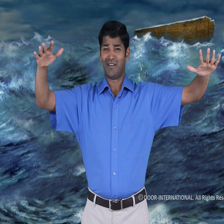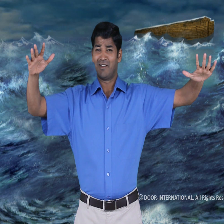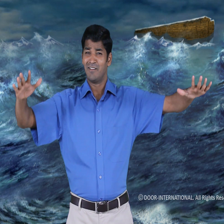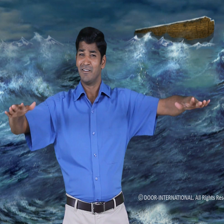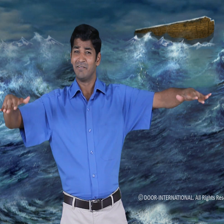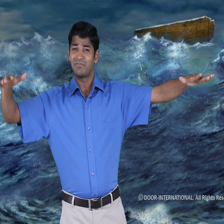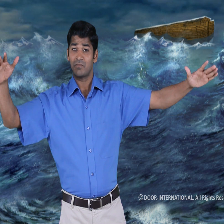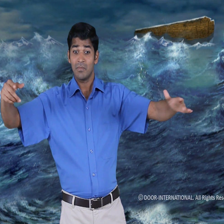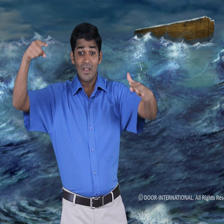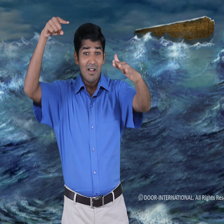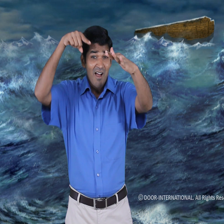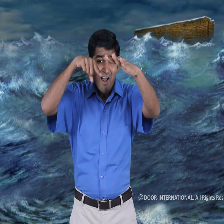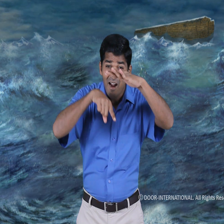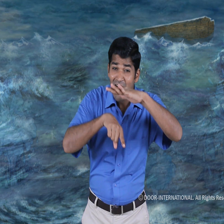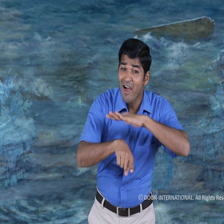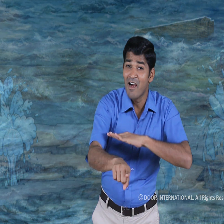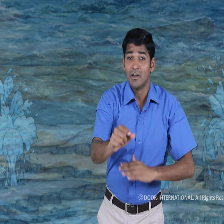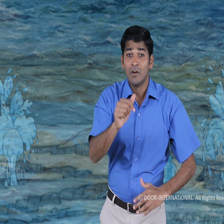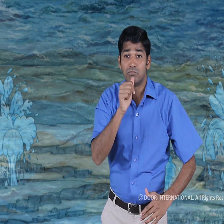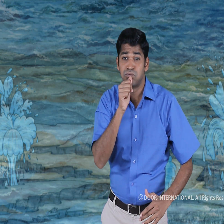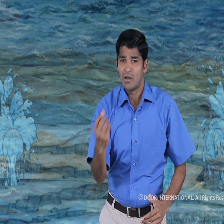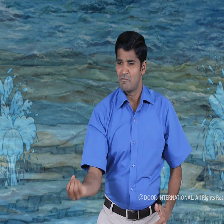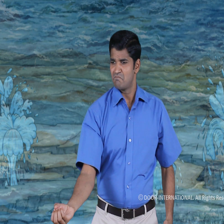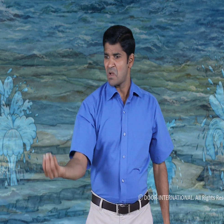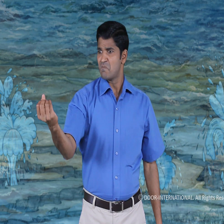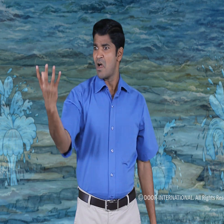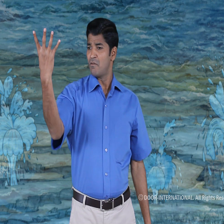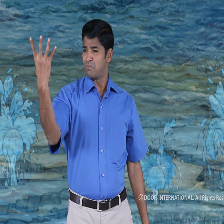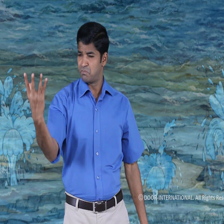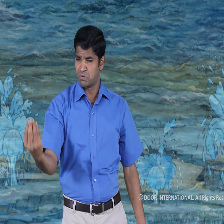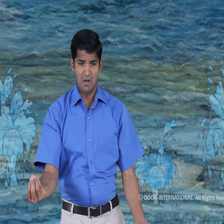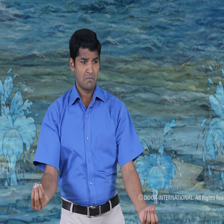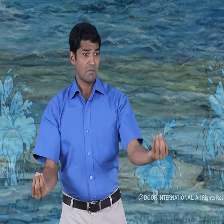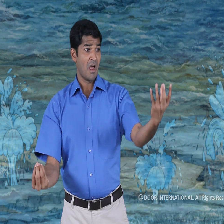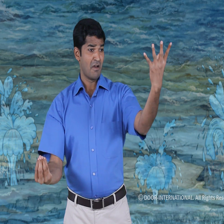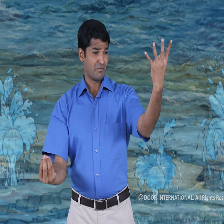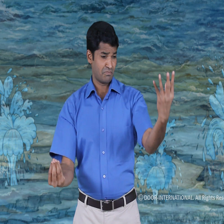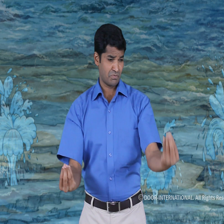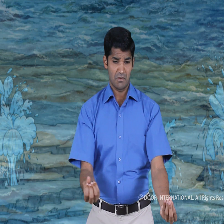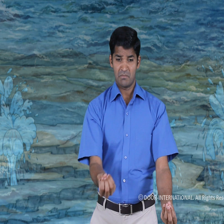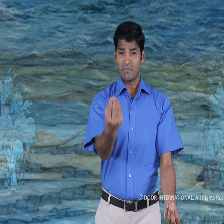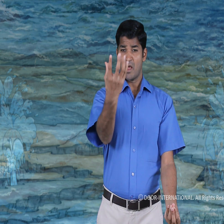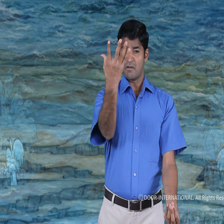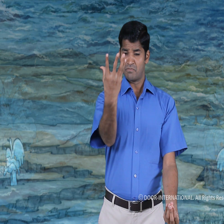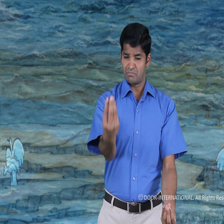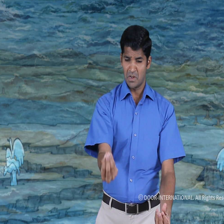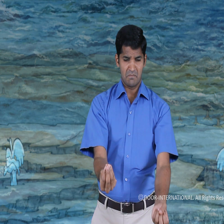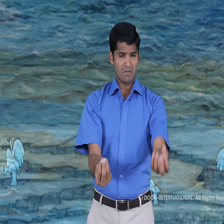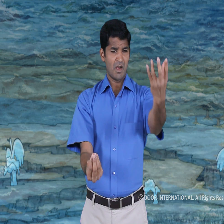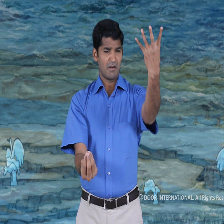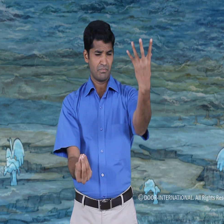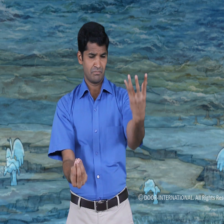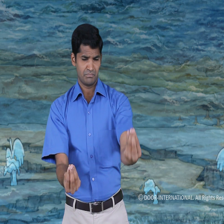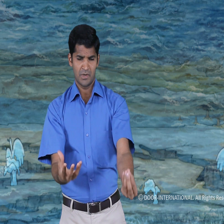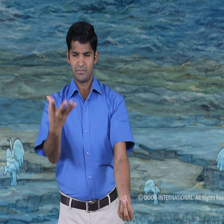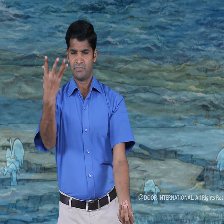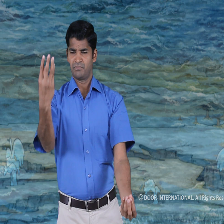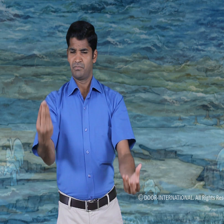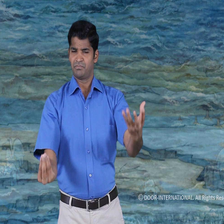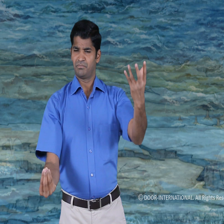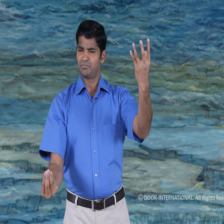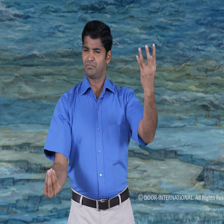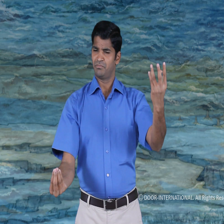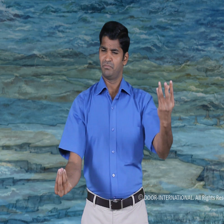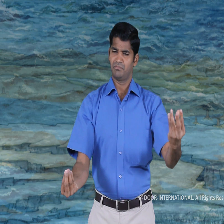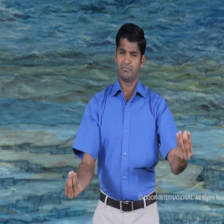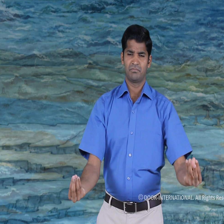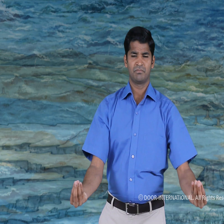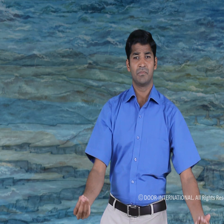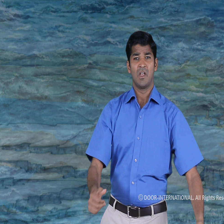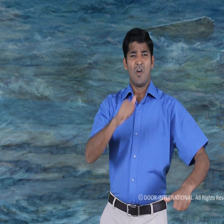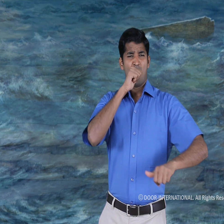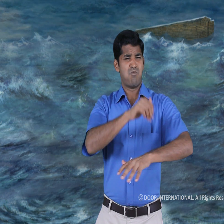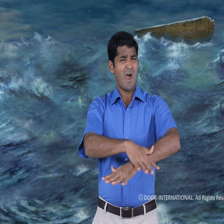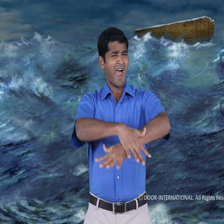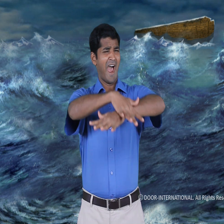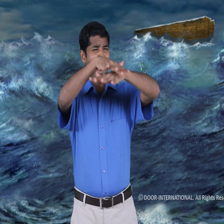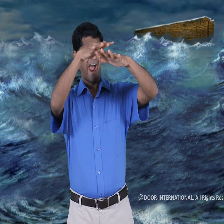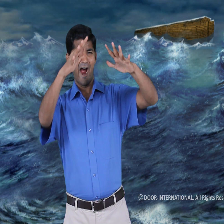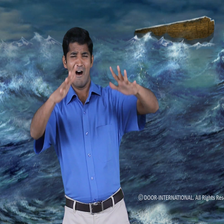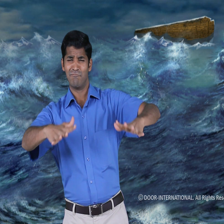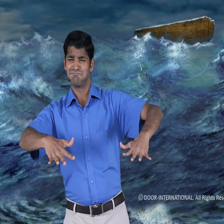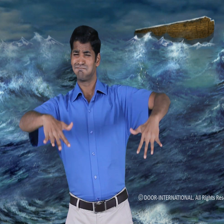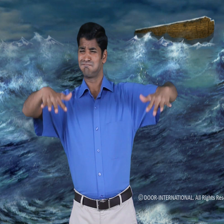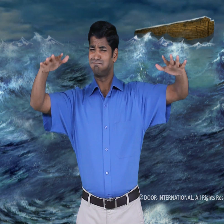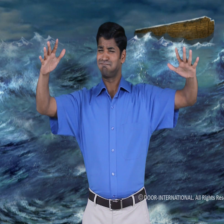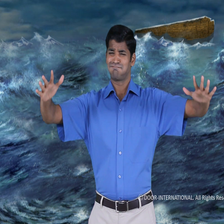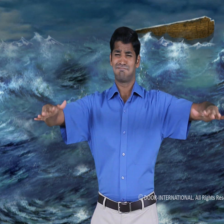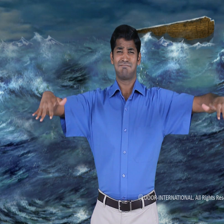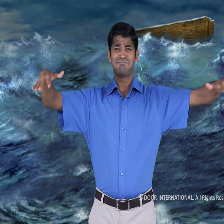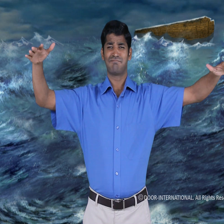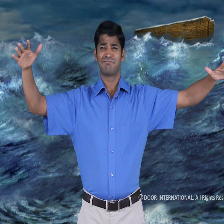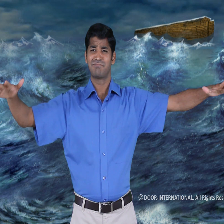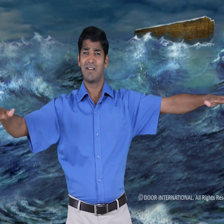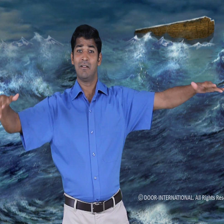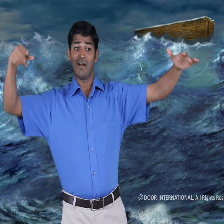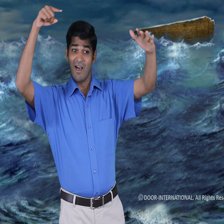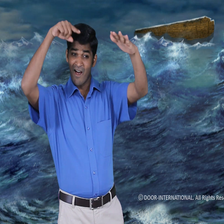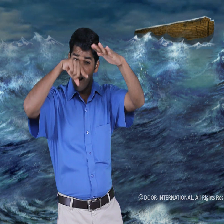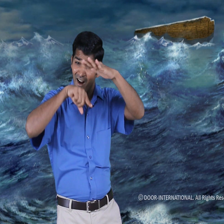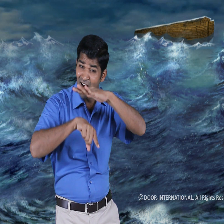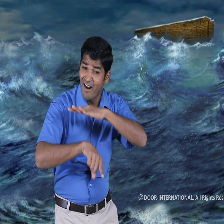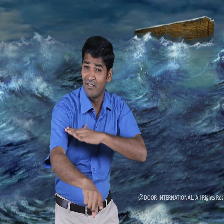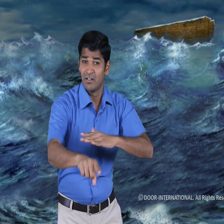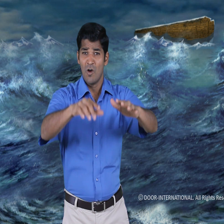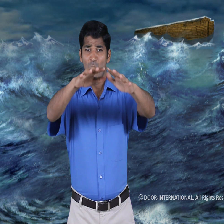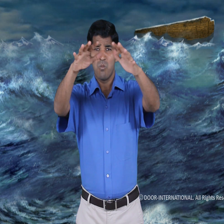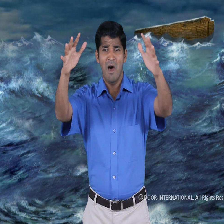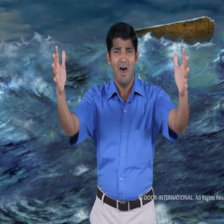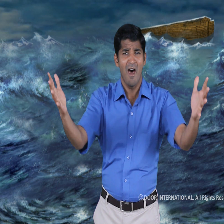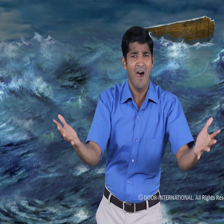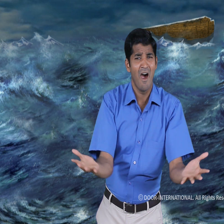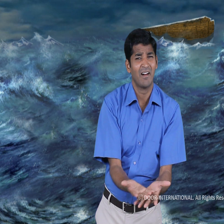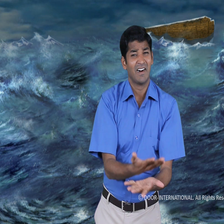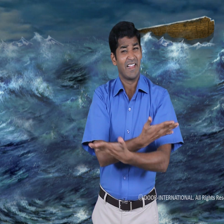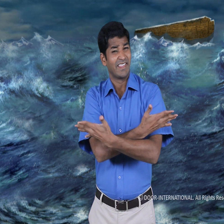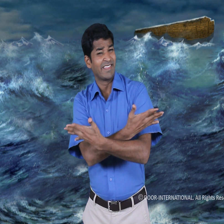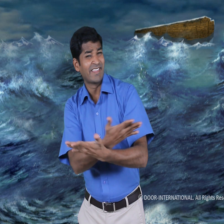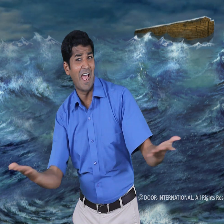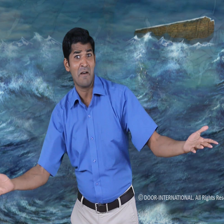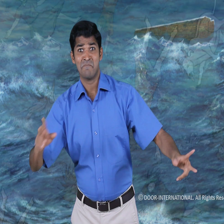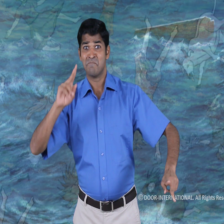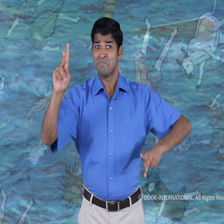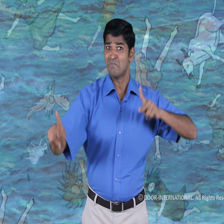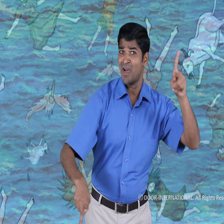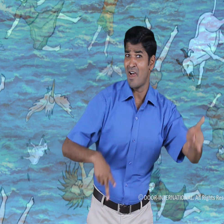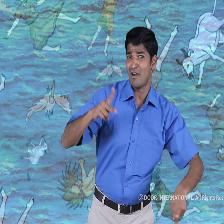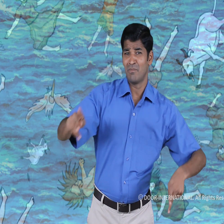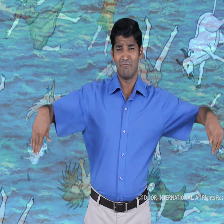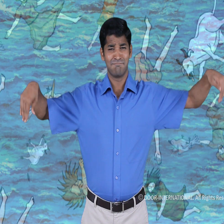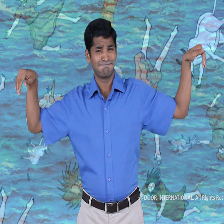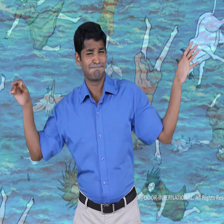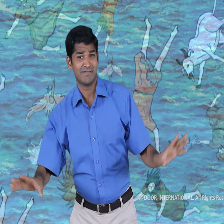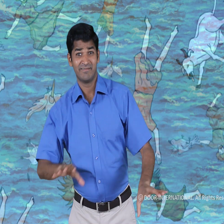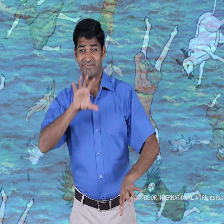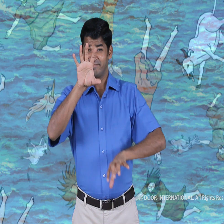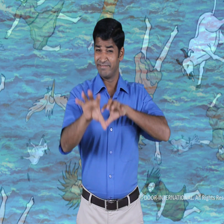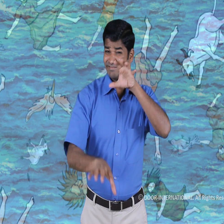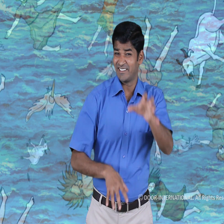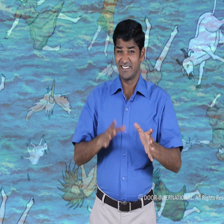Then the LORD shut him in. For forty days the flood kept coming on the earth, and the waters rose and lifted the ark high above the earth. So the waters continued to surge and rise greatly on the earth, and the ark floated on the surface of the waters. Finally, the waters completely inundated the earth, so that all the high mountains under all the heavens were covered. The waters rose and covered the mountaintops to a depth of fifteen cubits.